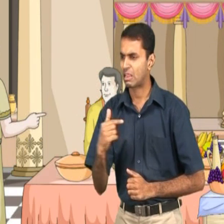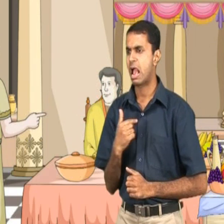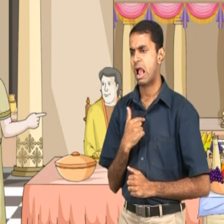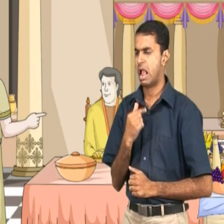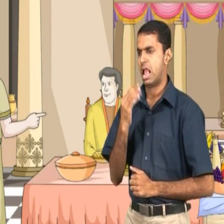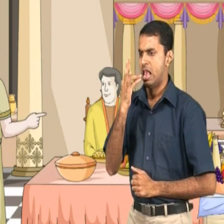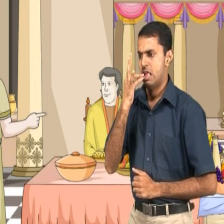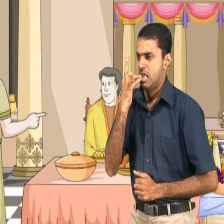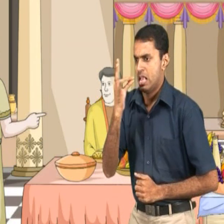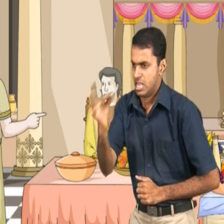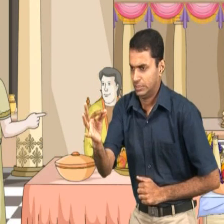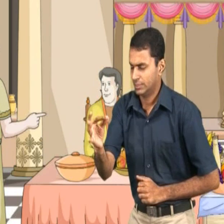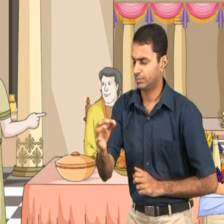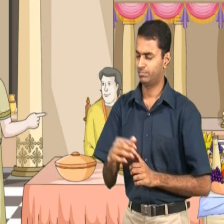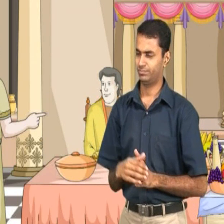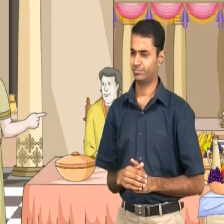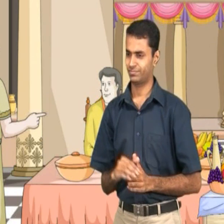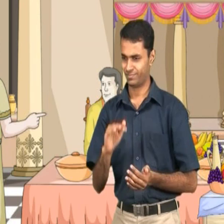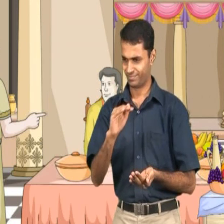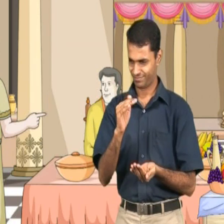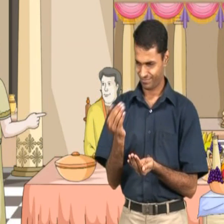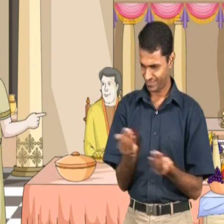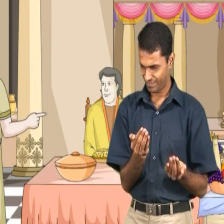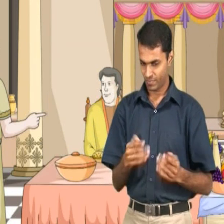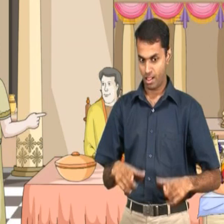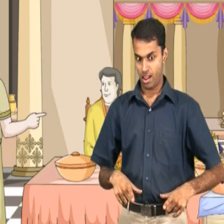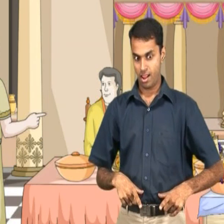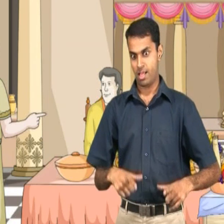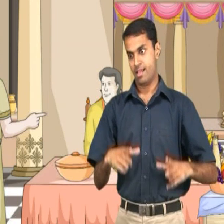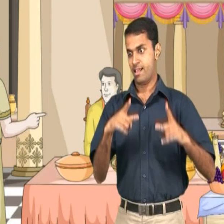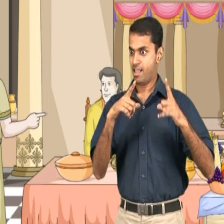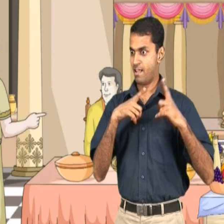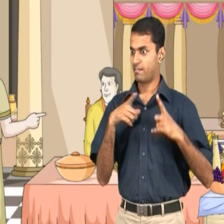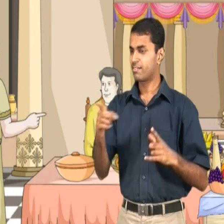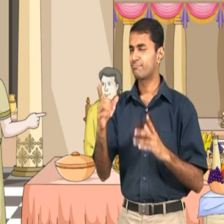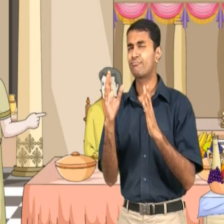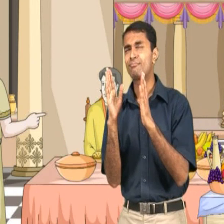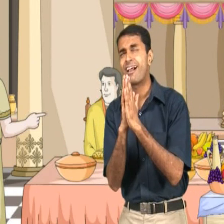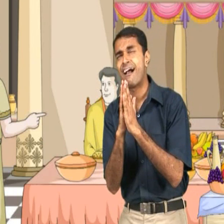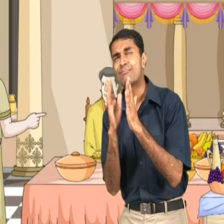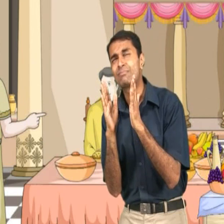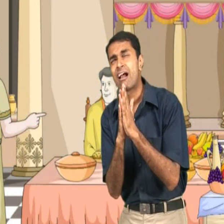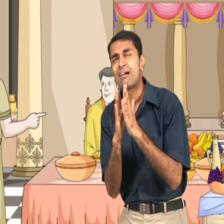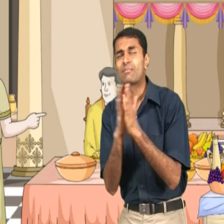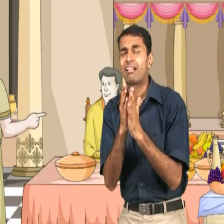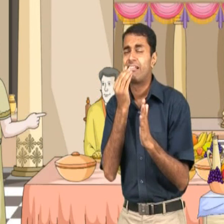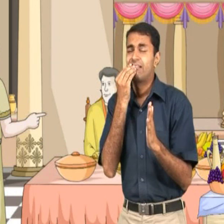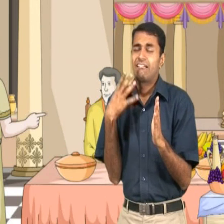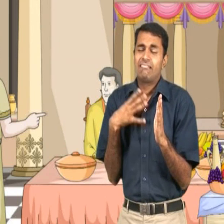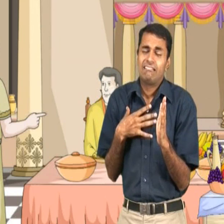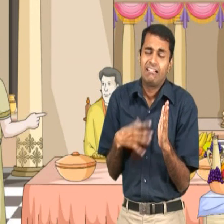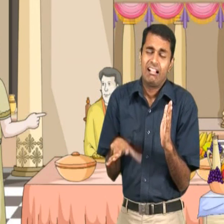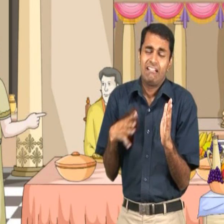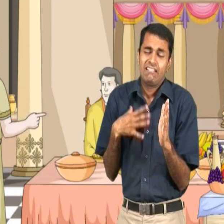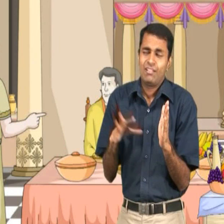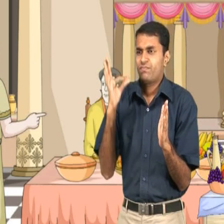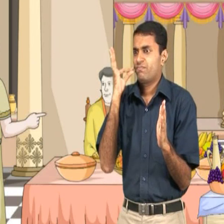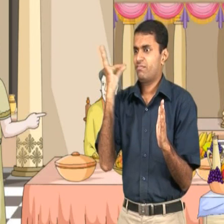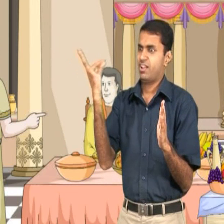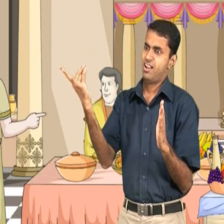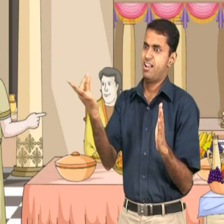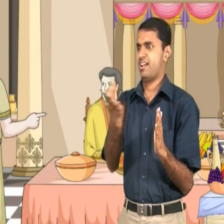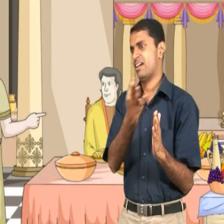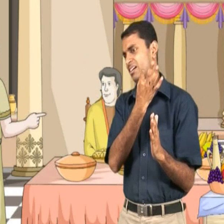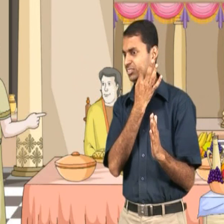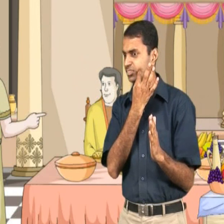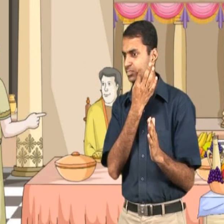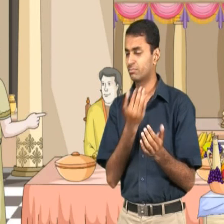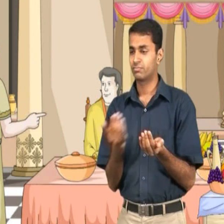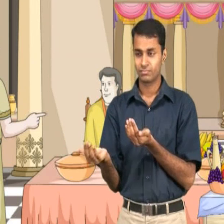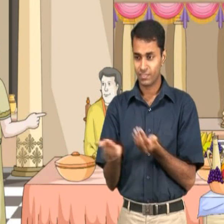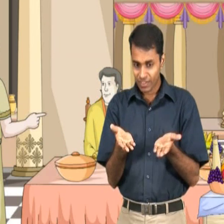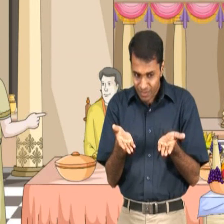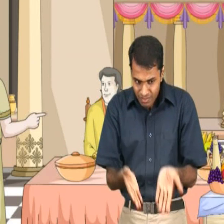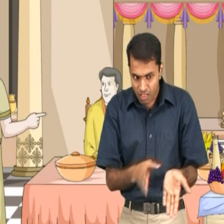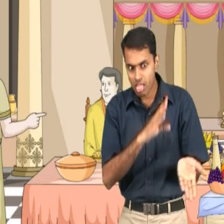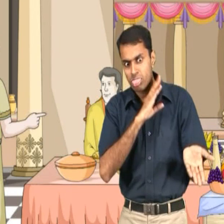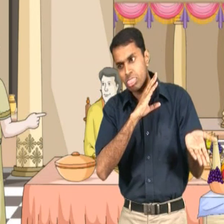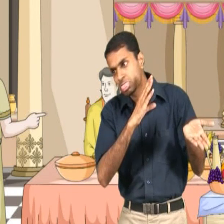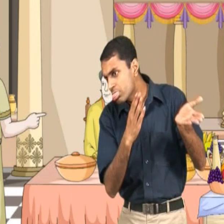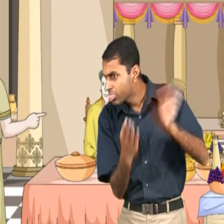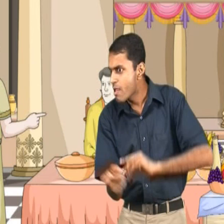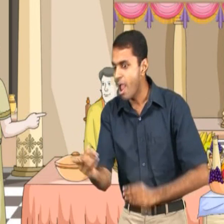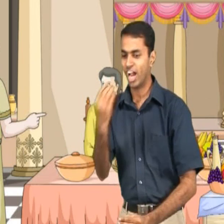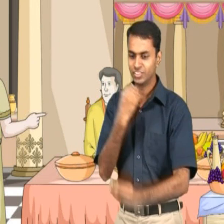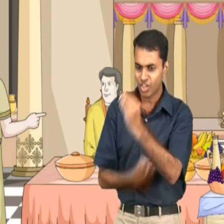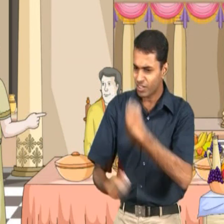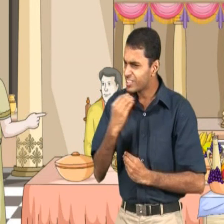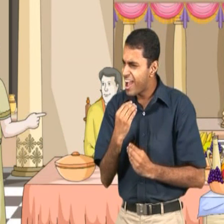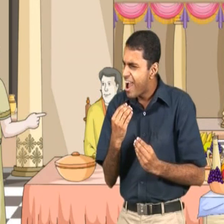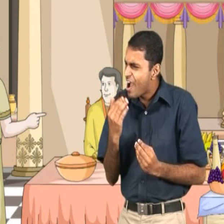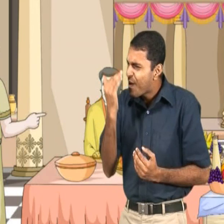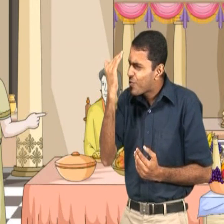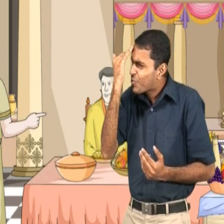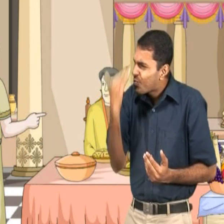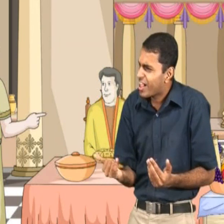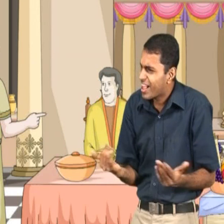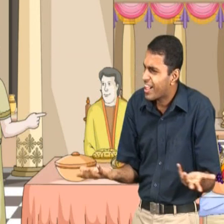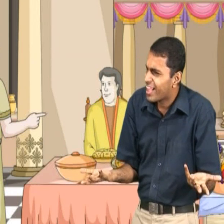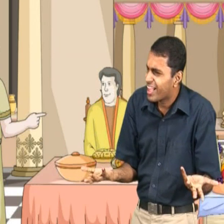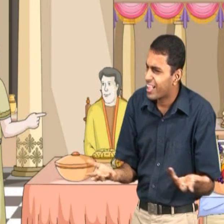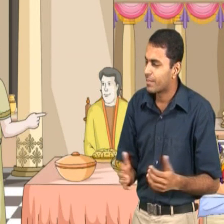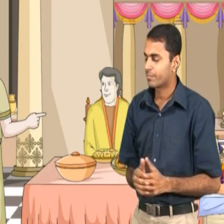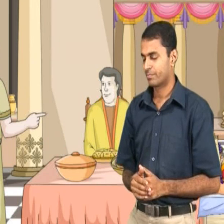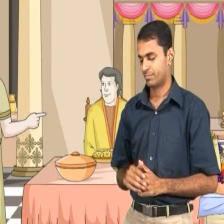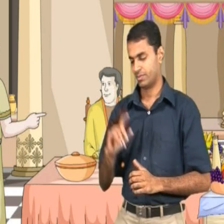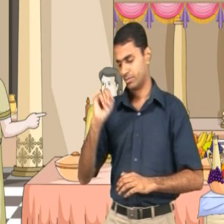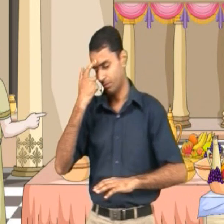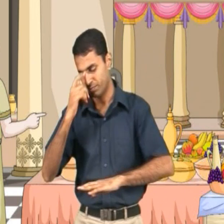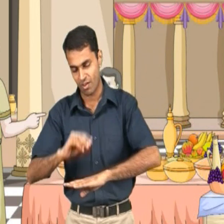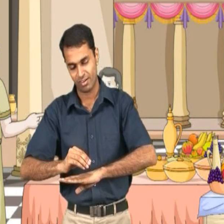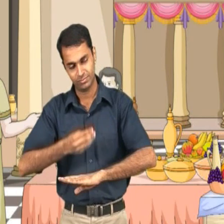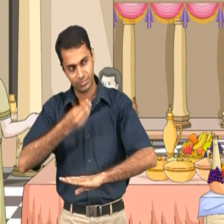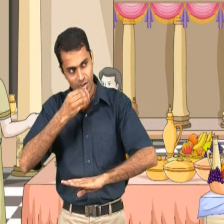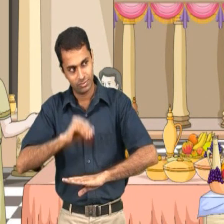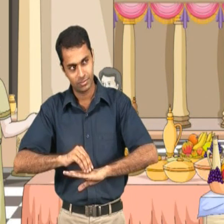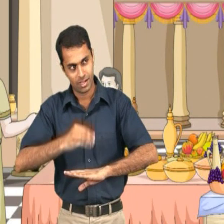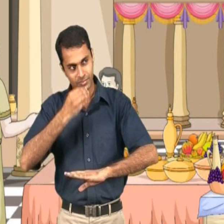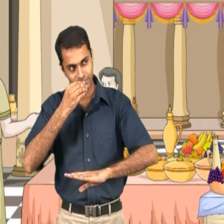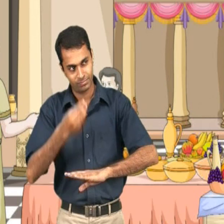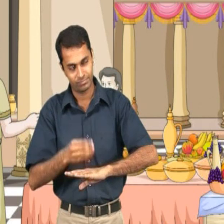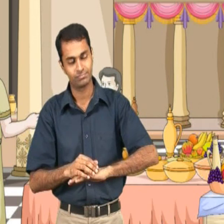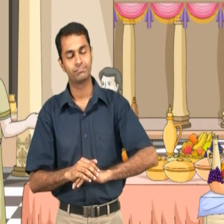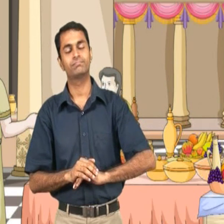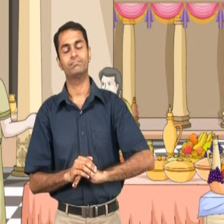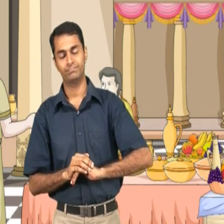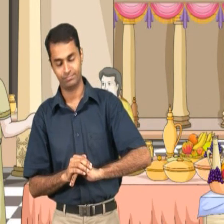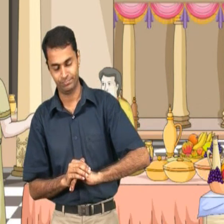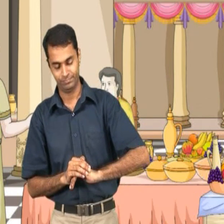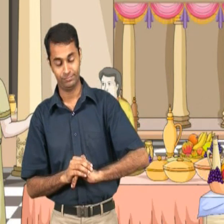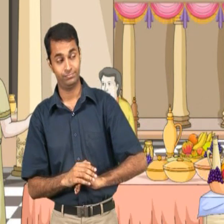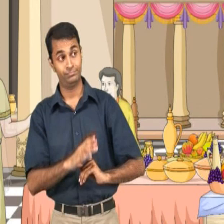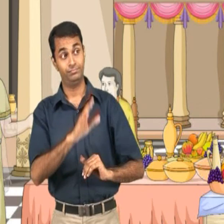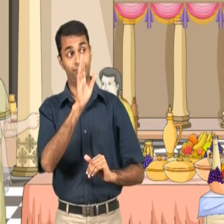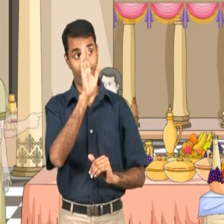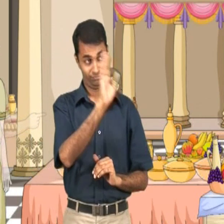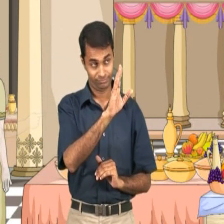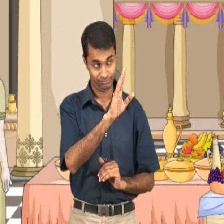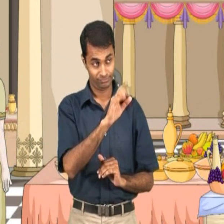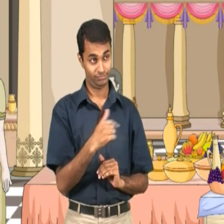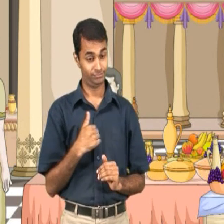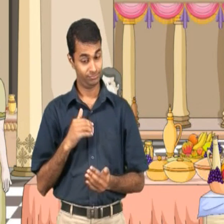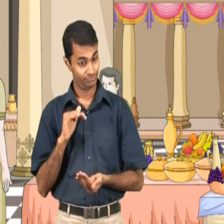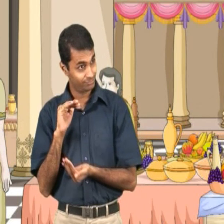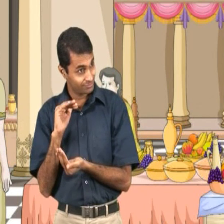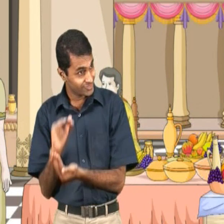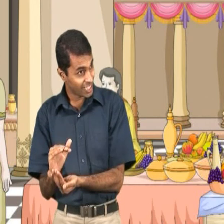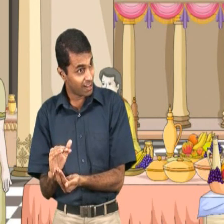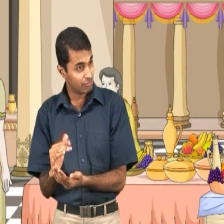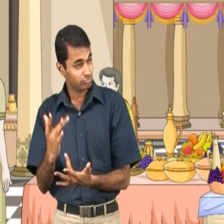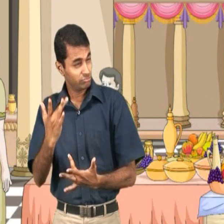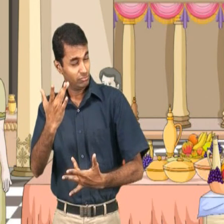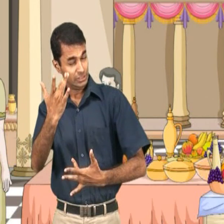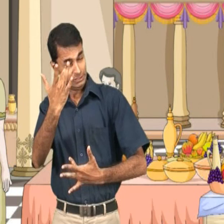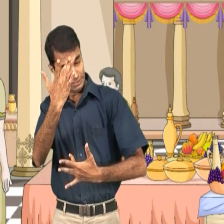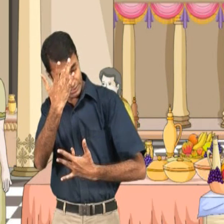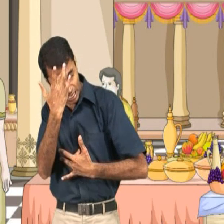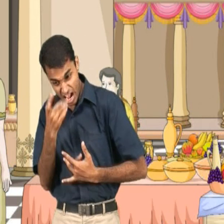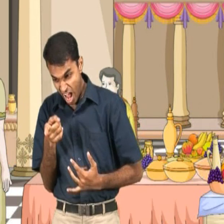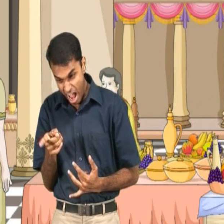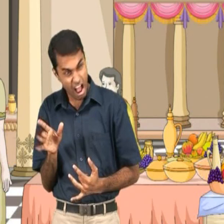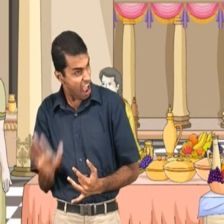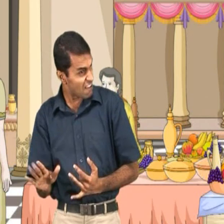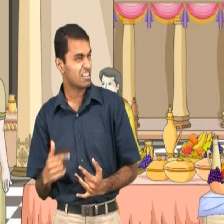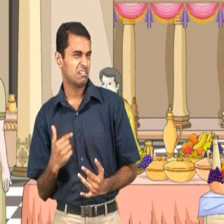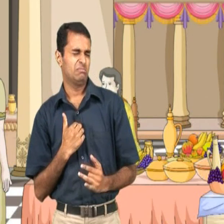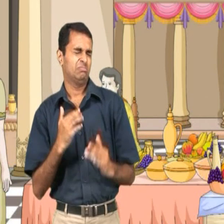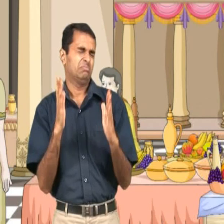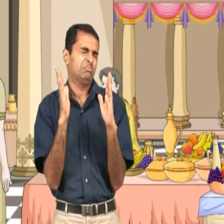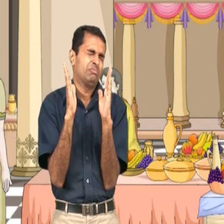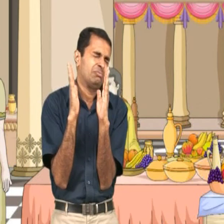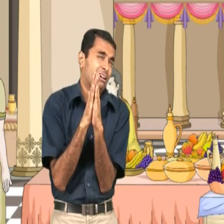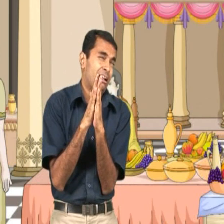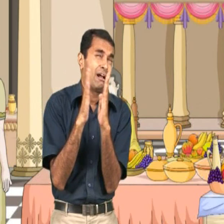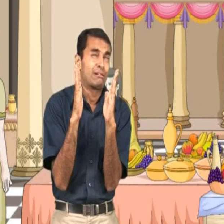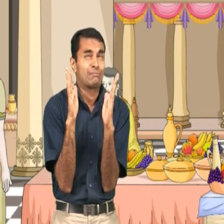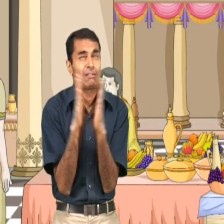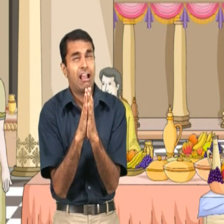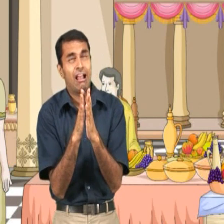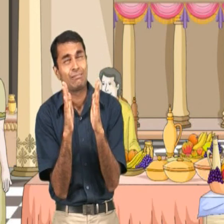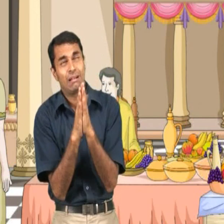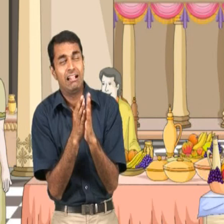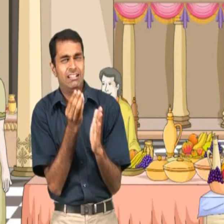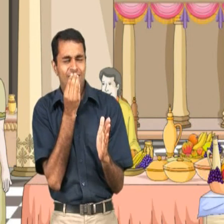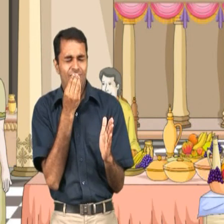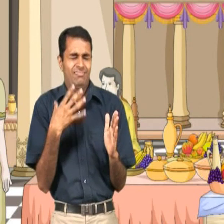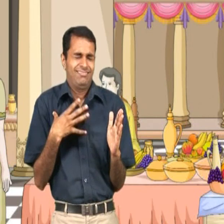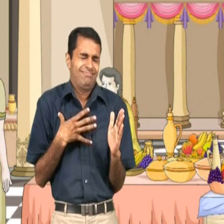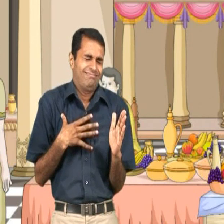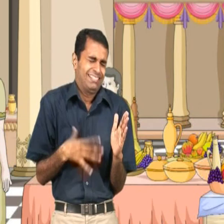his servants asked. “While the child was alive, you fasted and wept, but when he died, you got up and ate.”